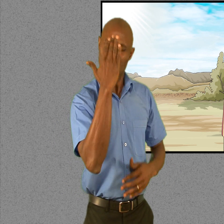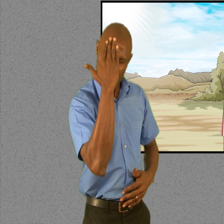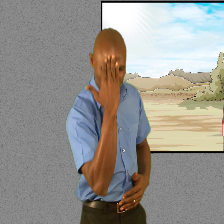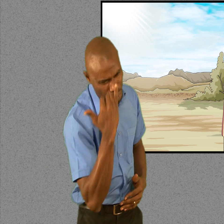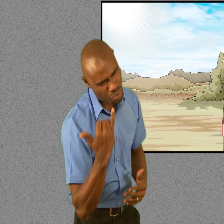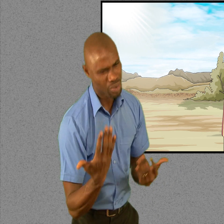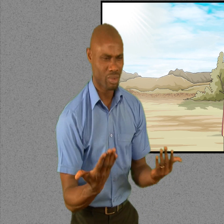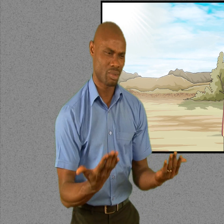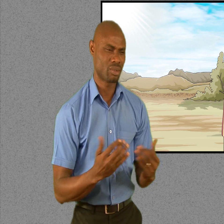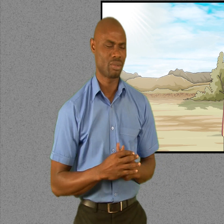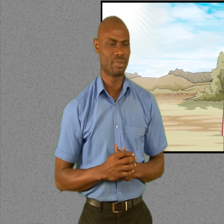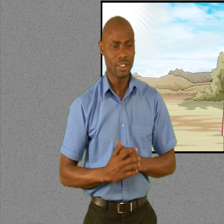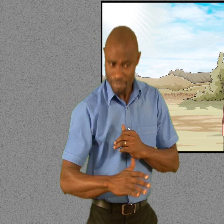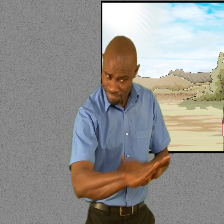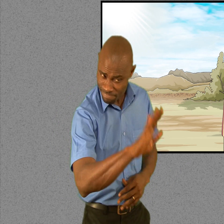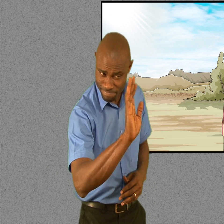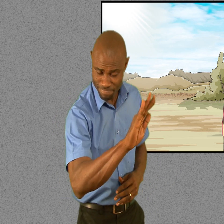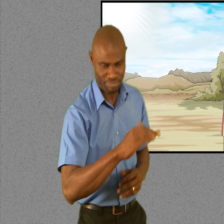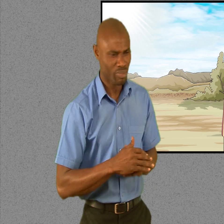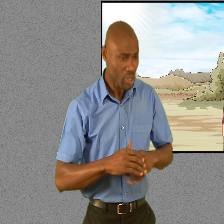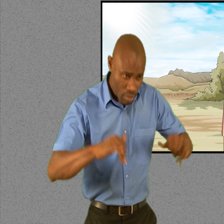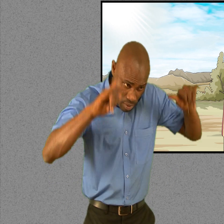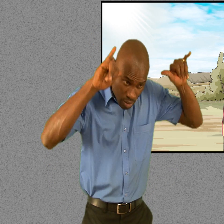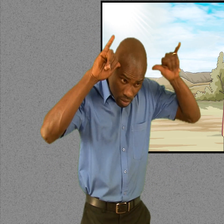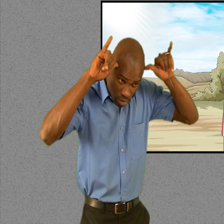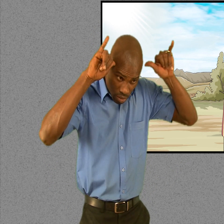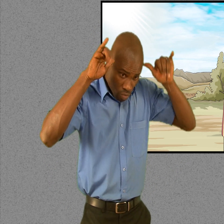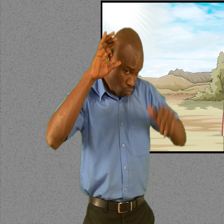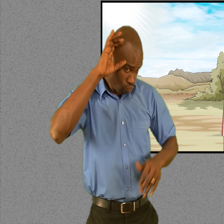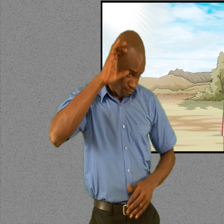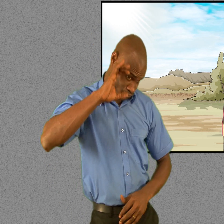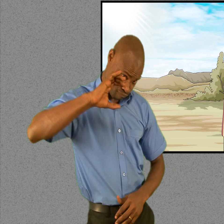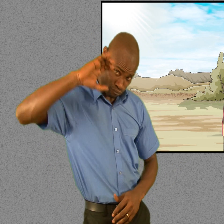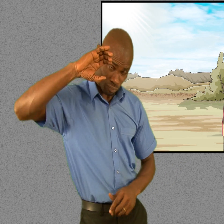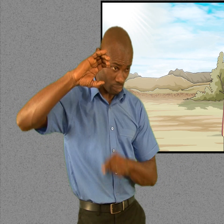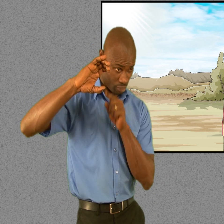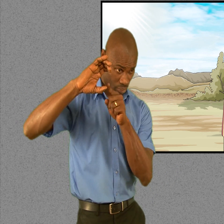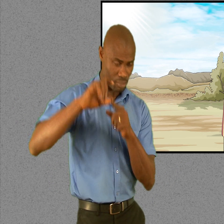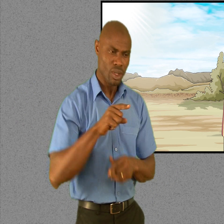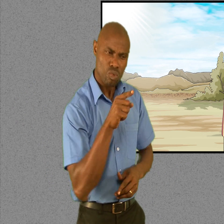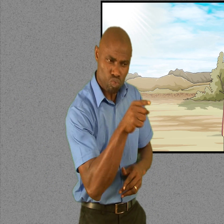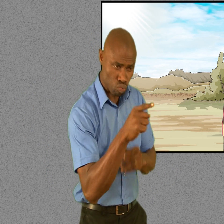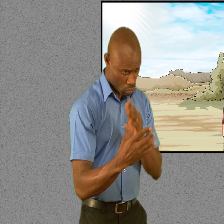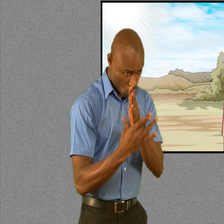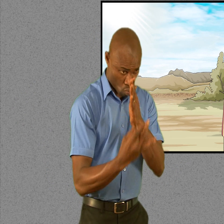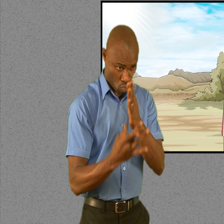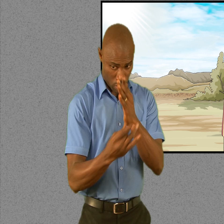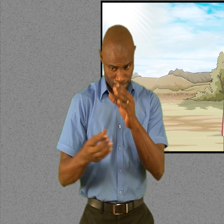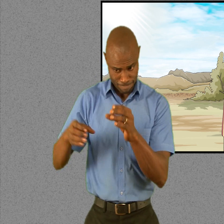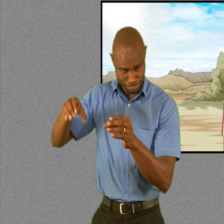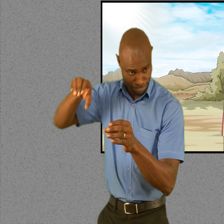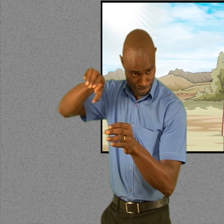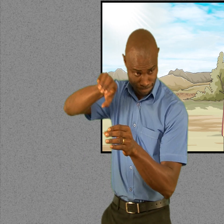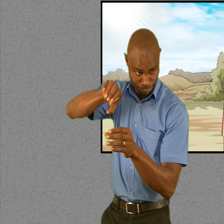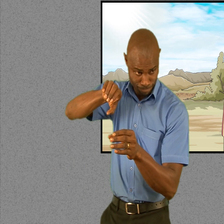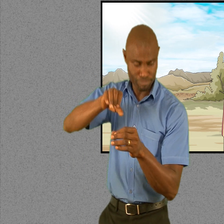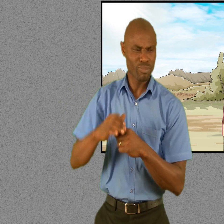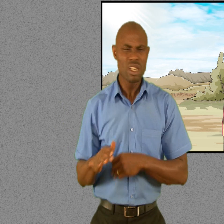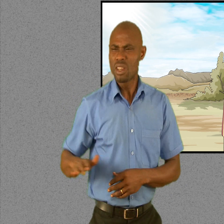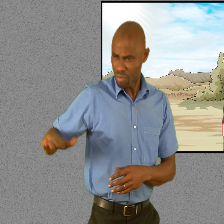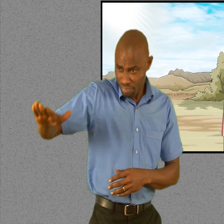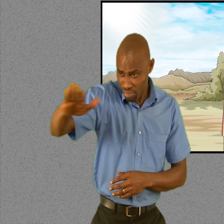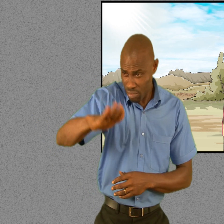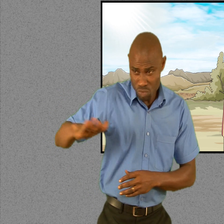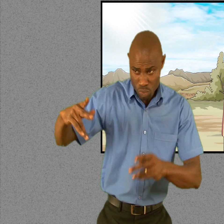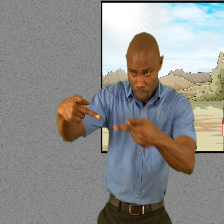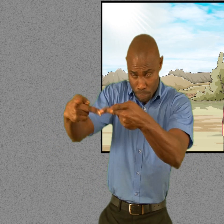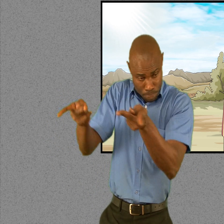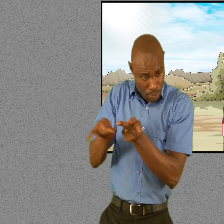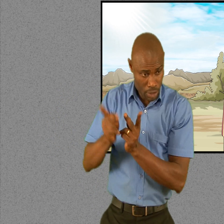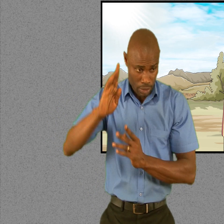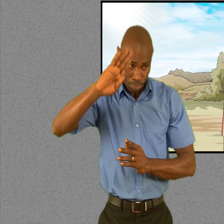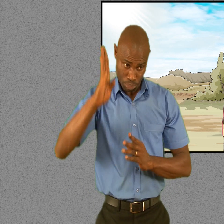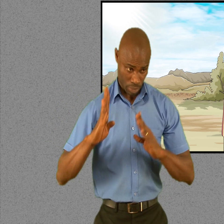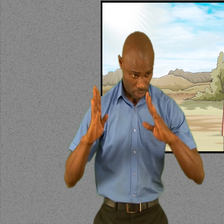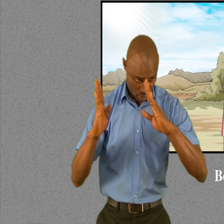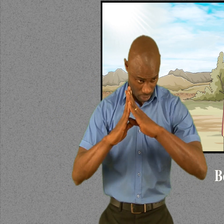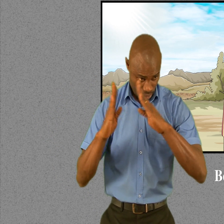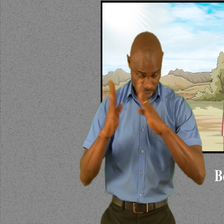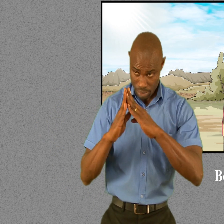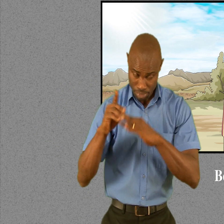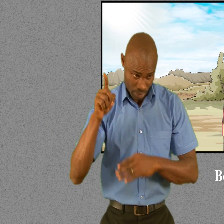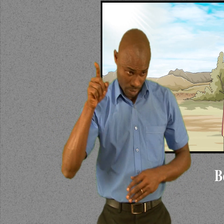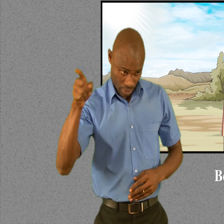Fill your horn with oil and go.